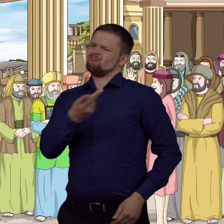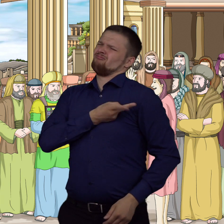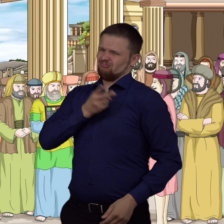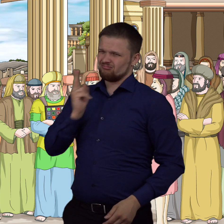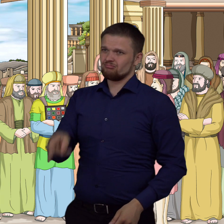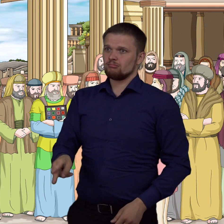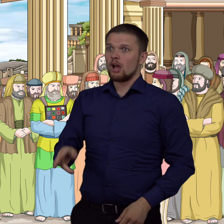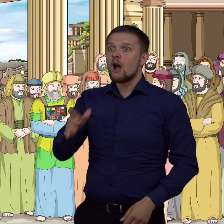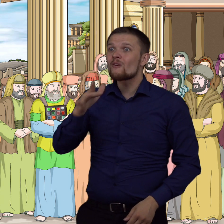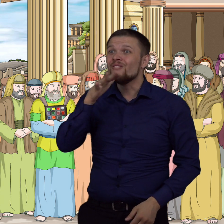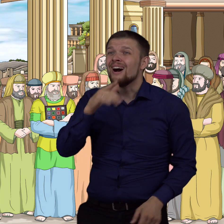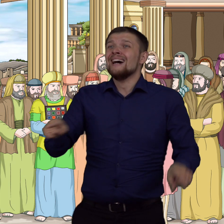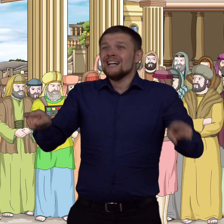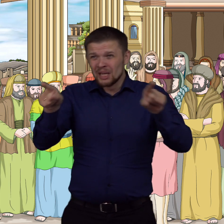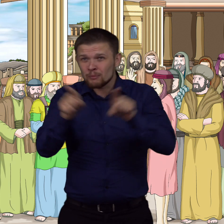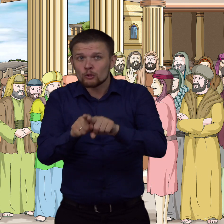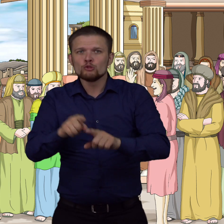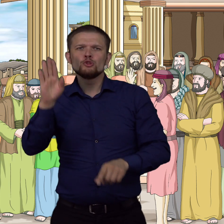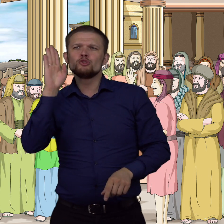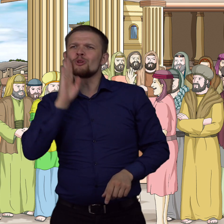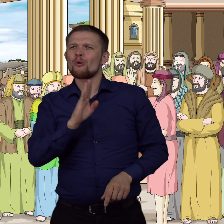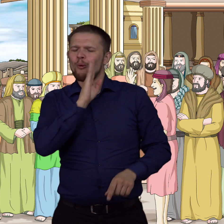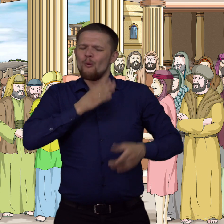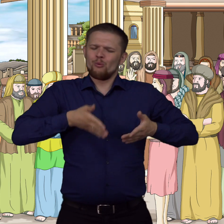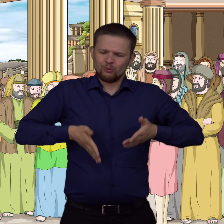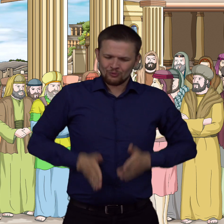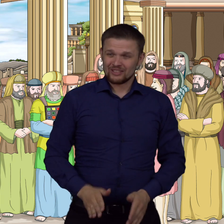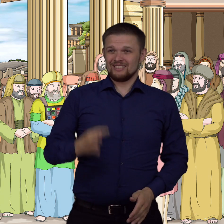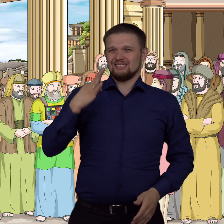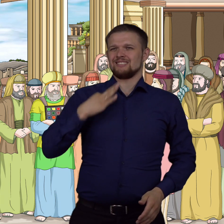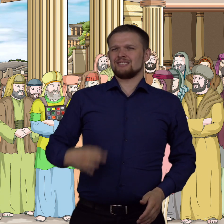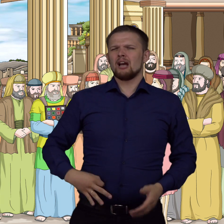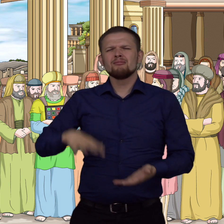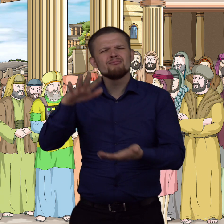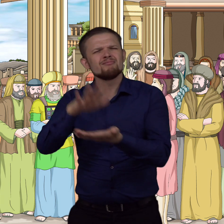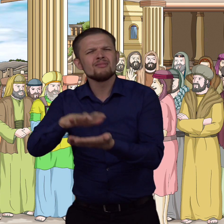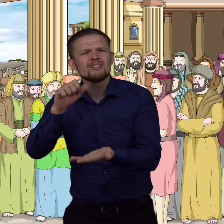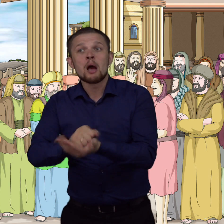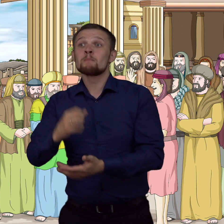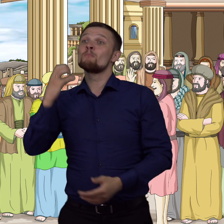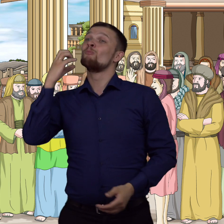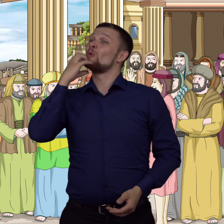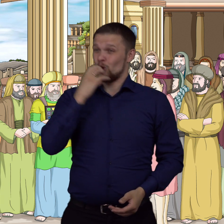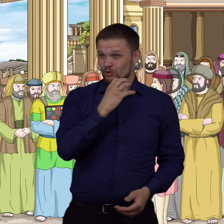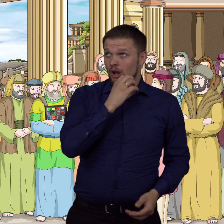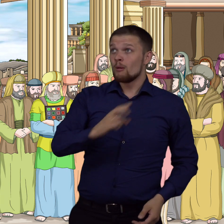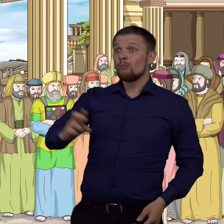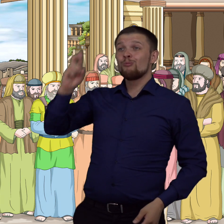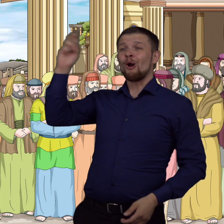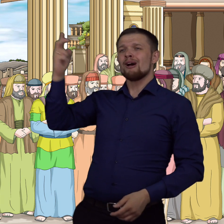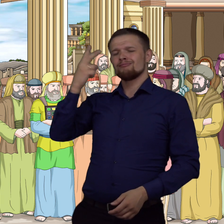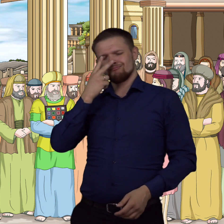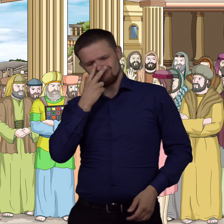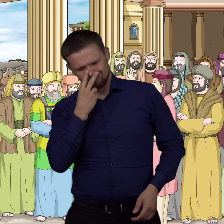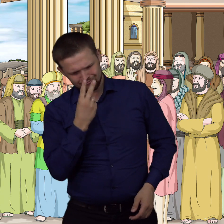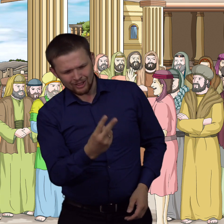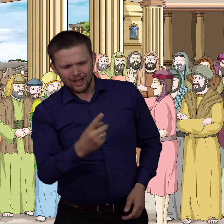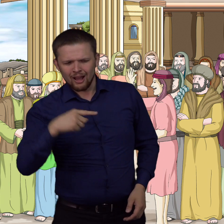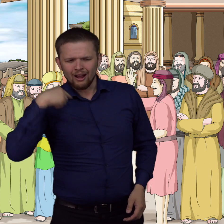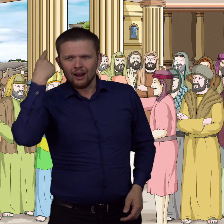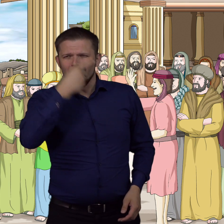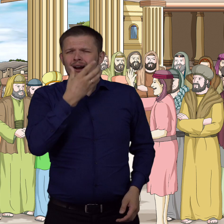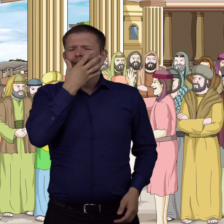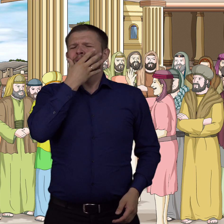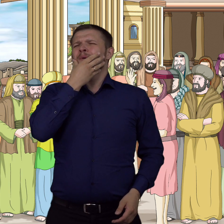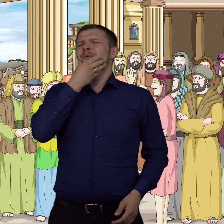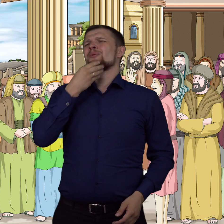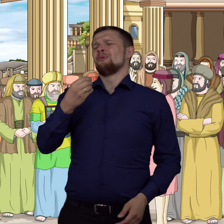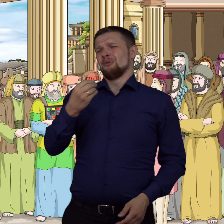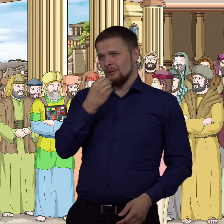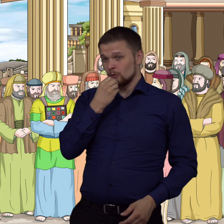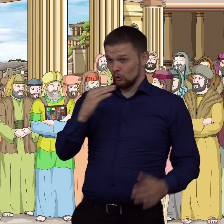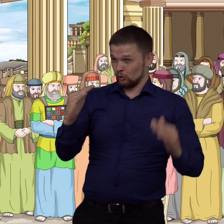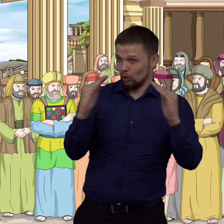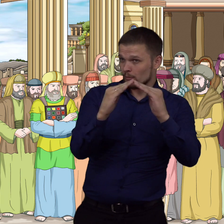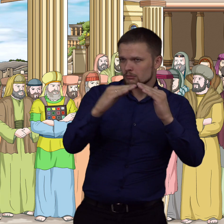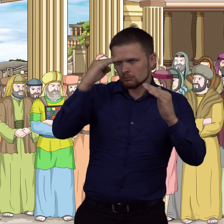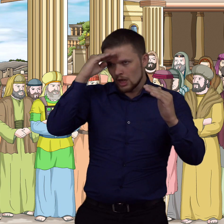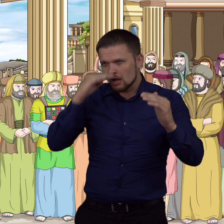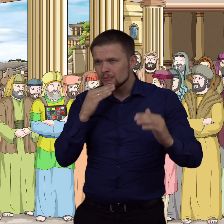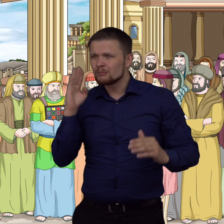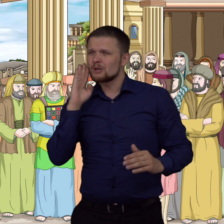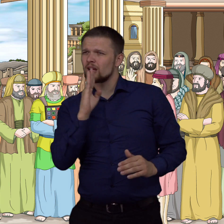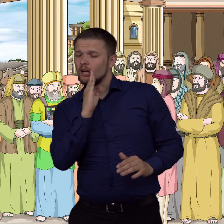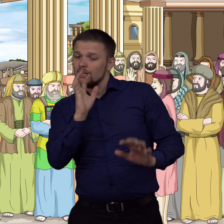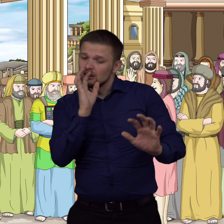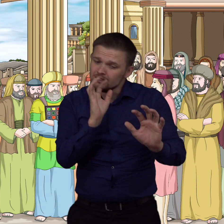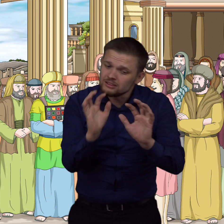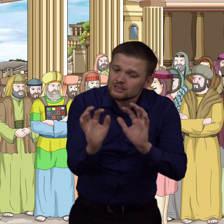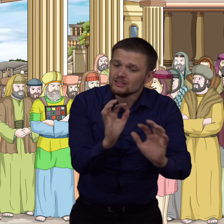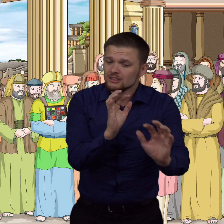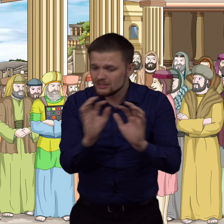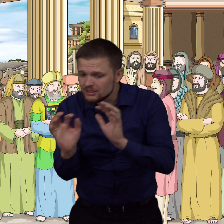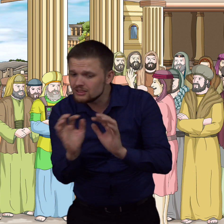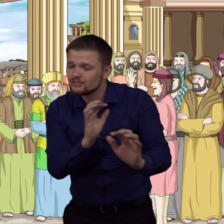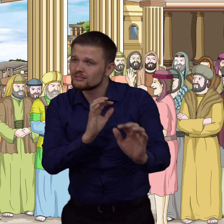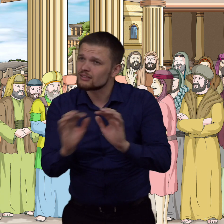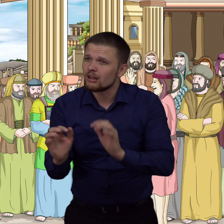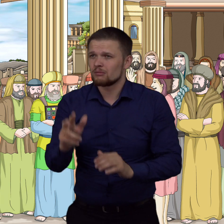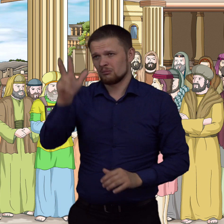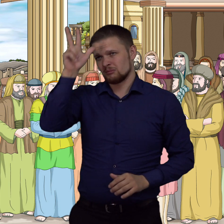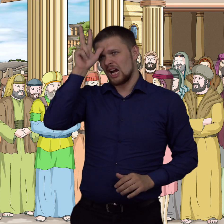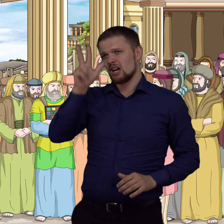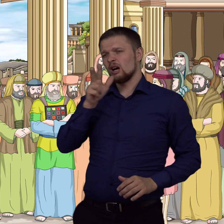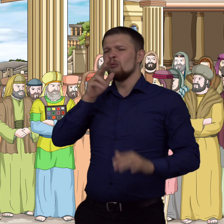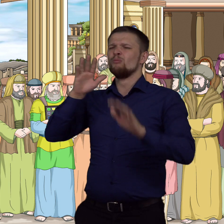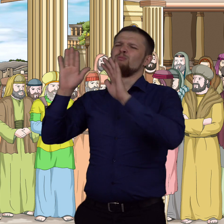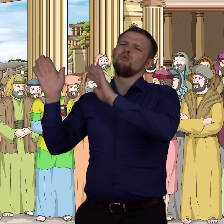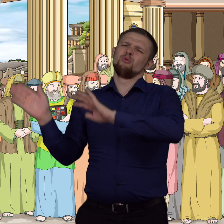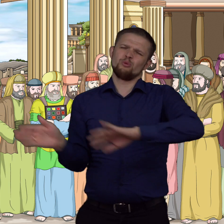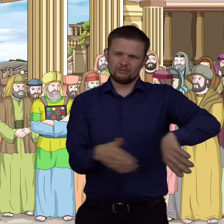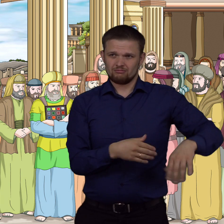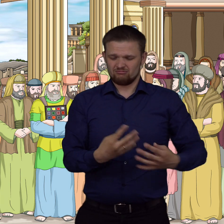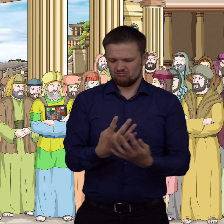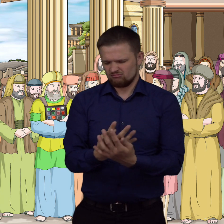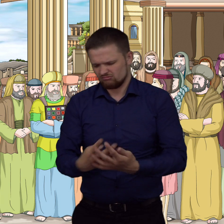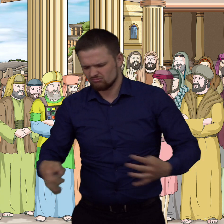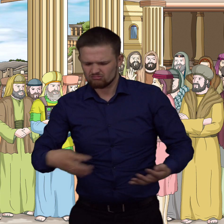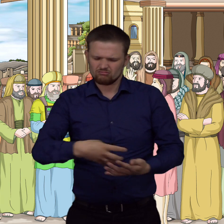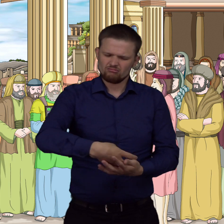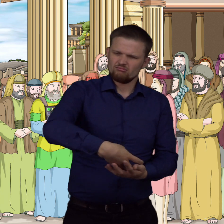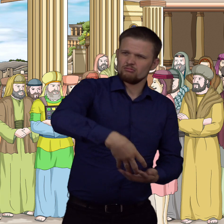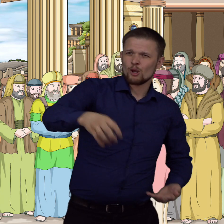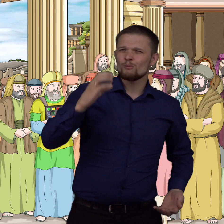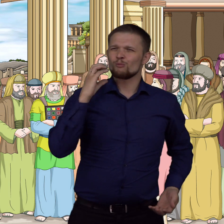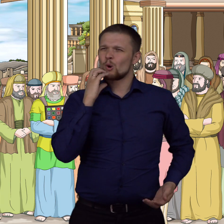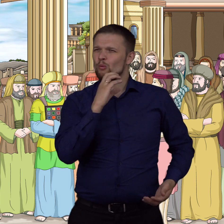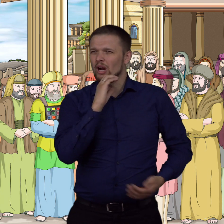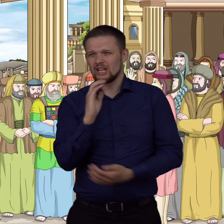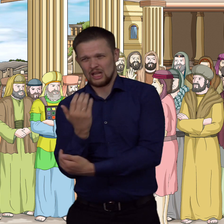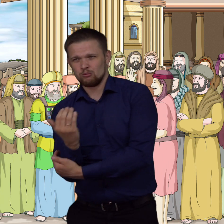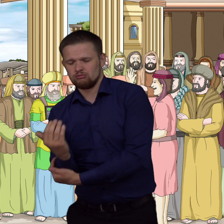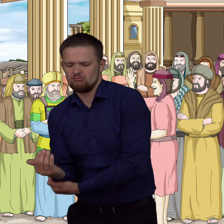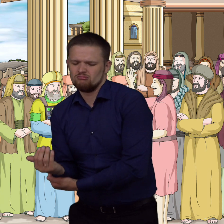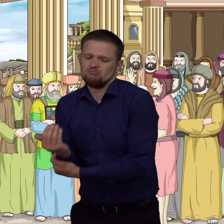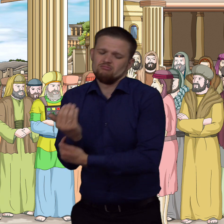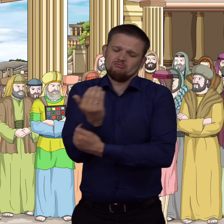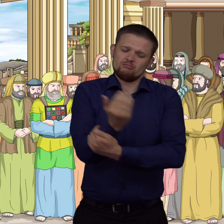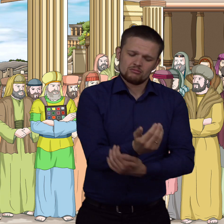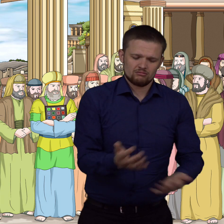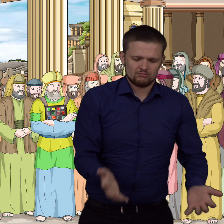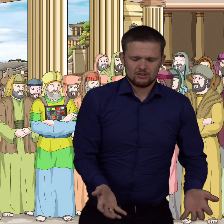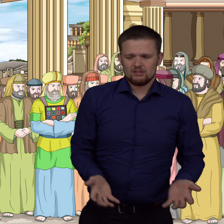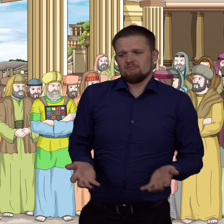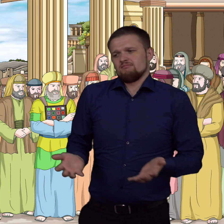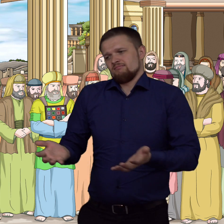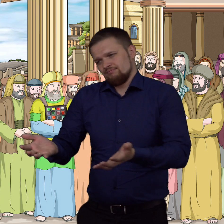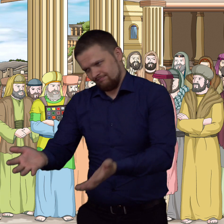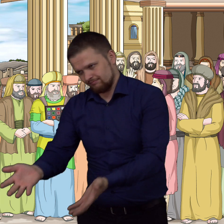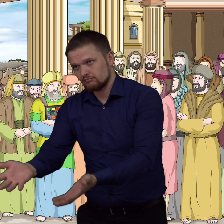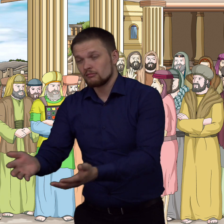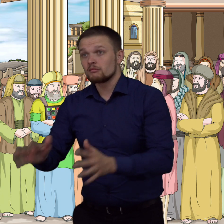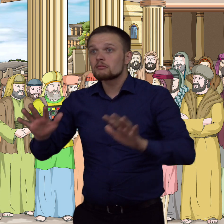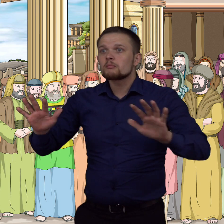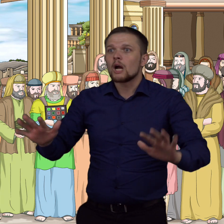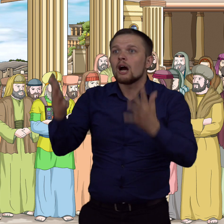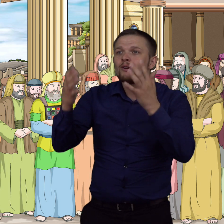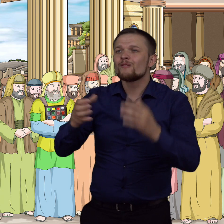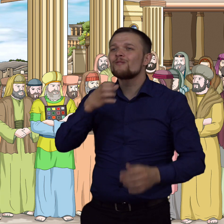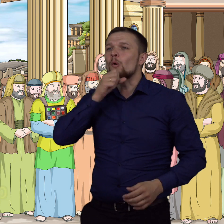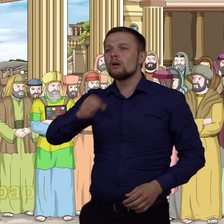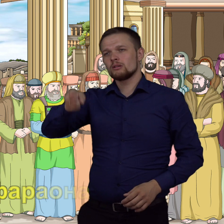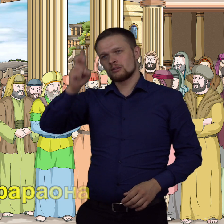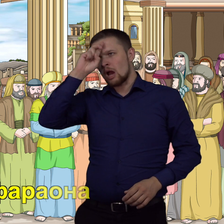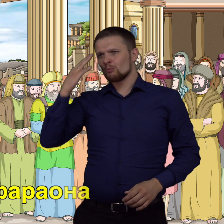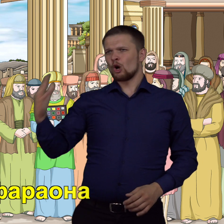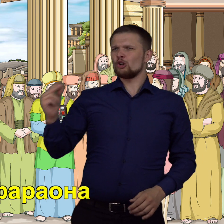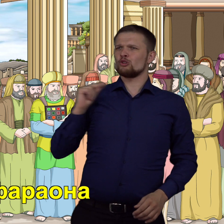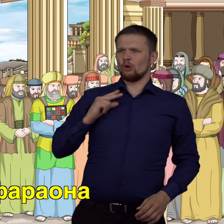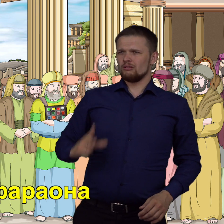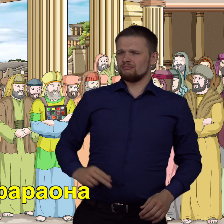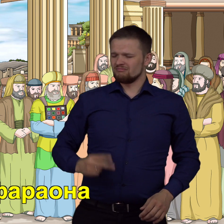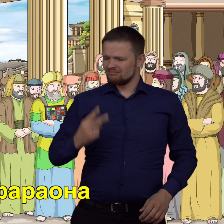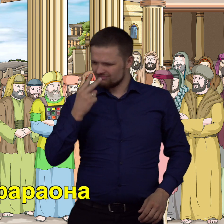At that time Moses was born, and he was beautiful in the sight of God. For three months he was nurtured in his father’s house.